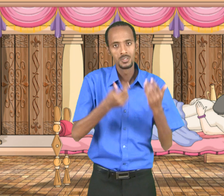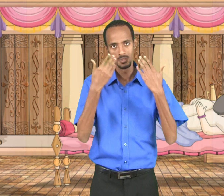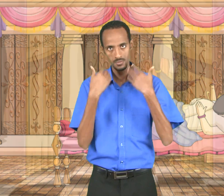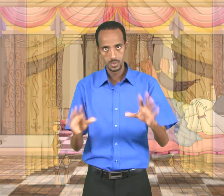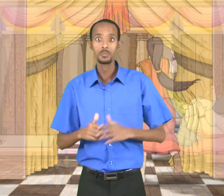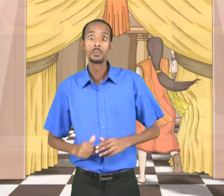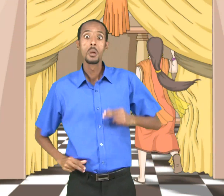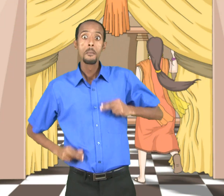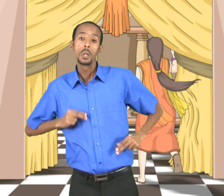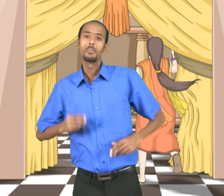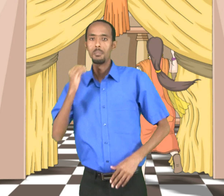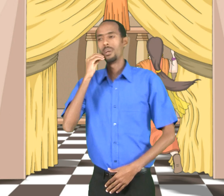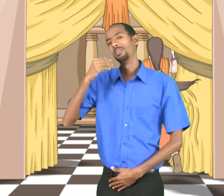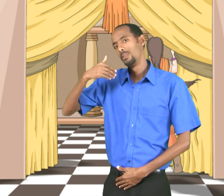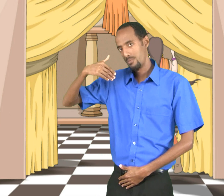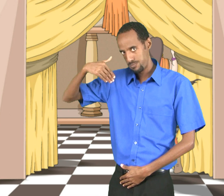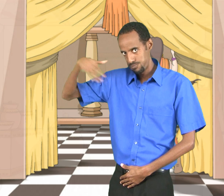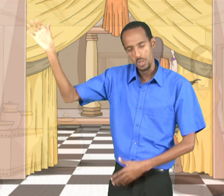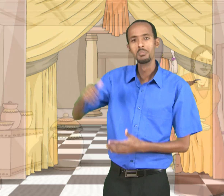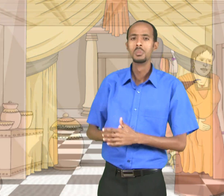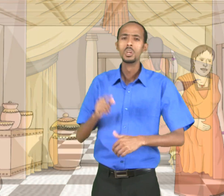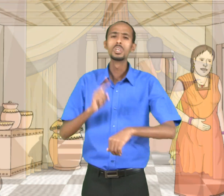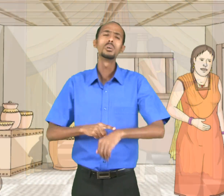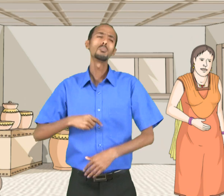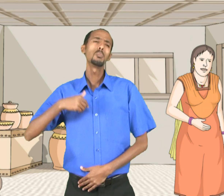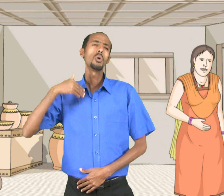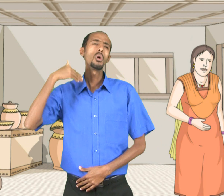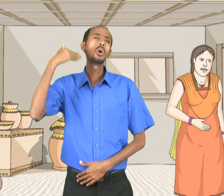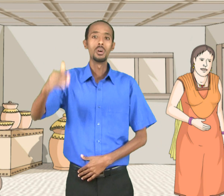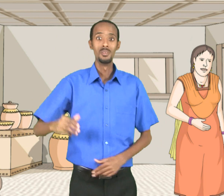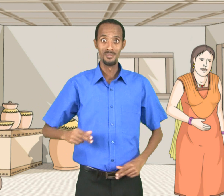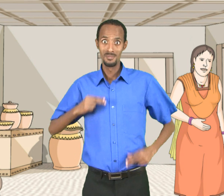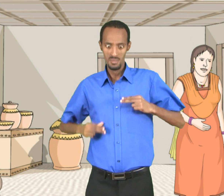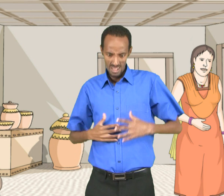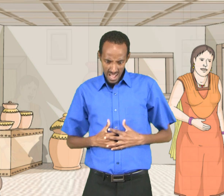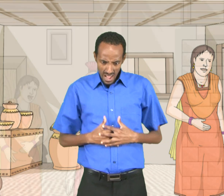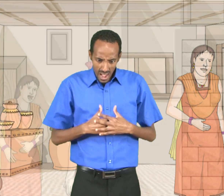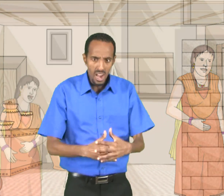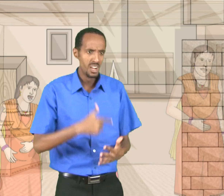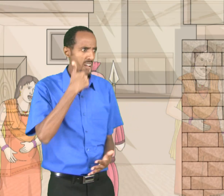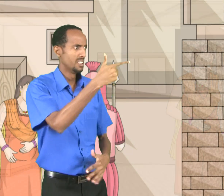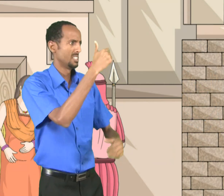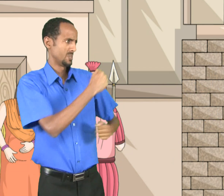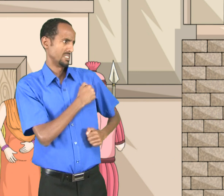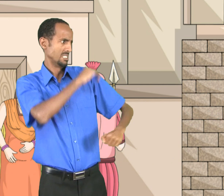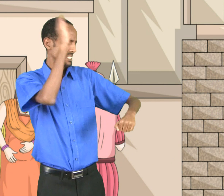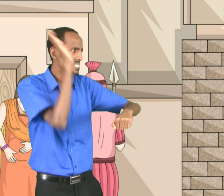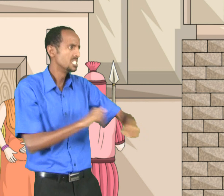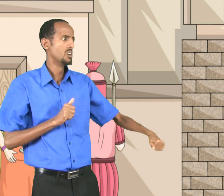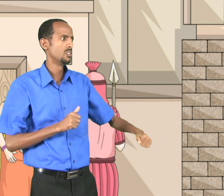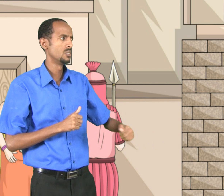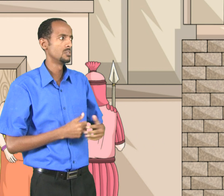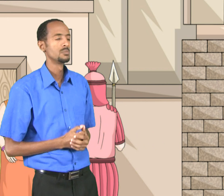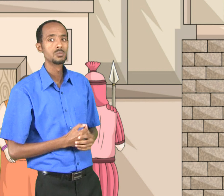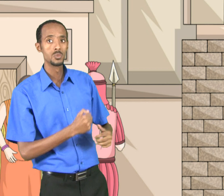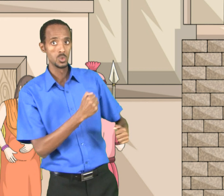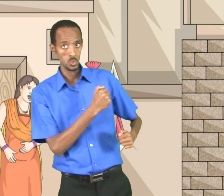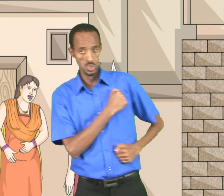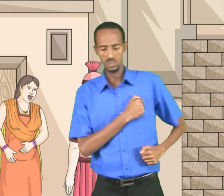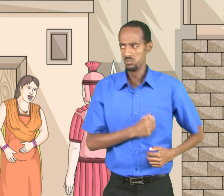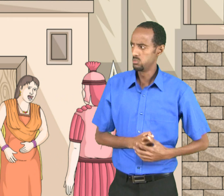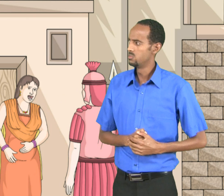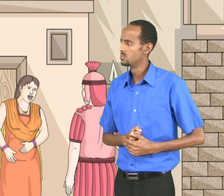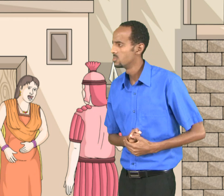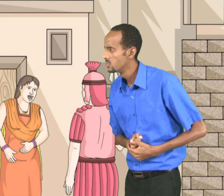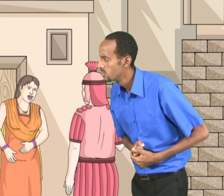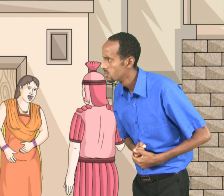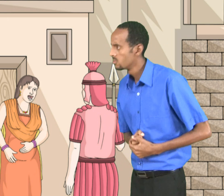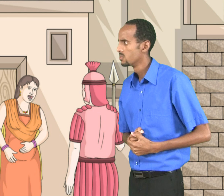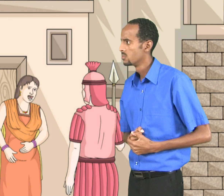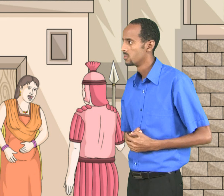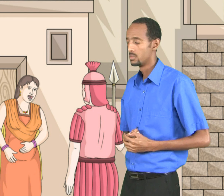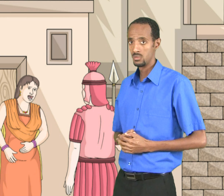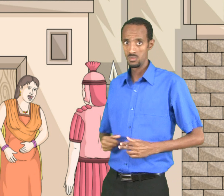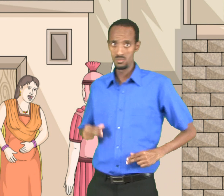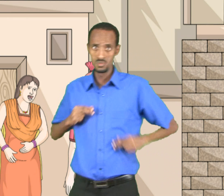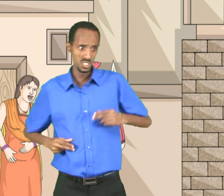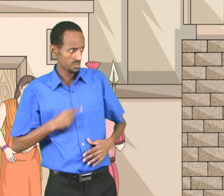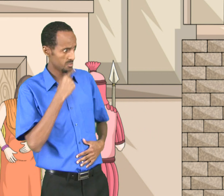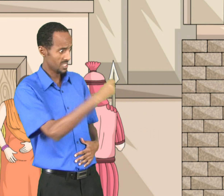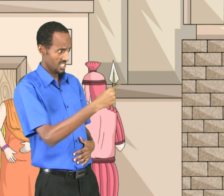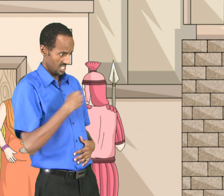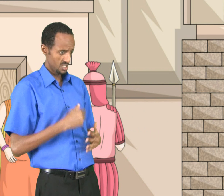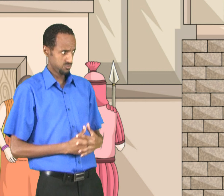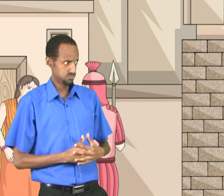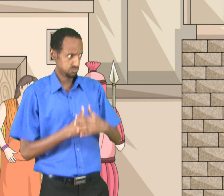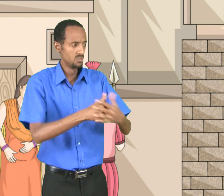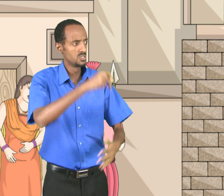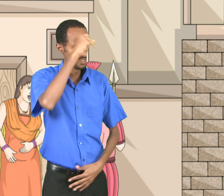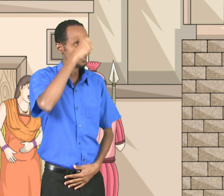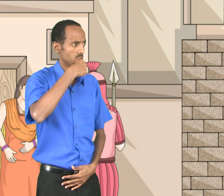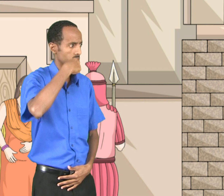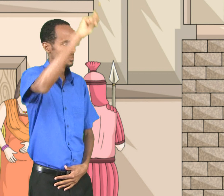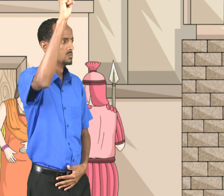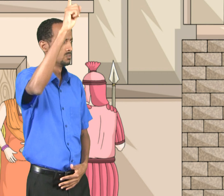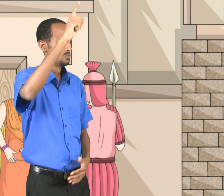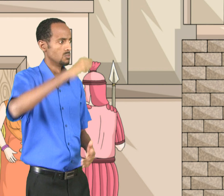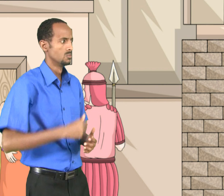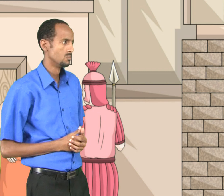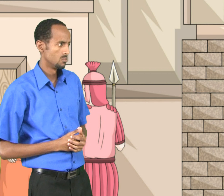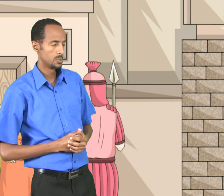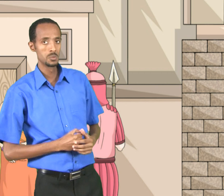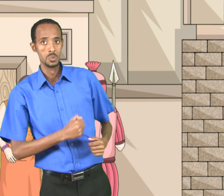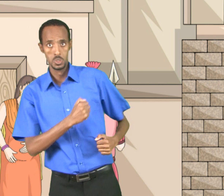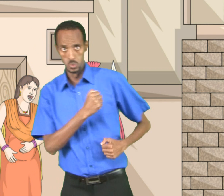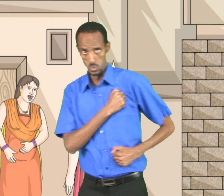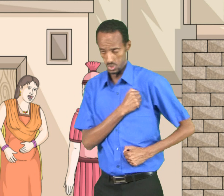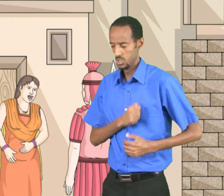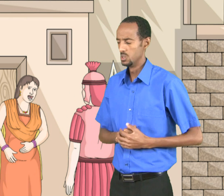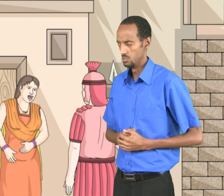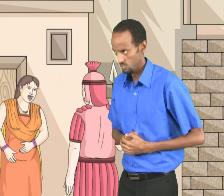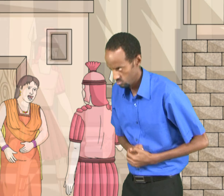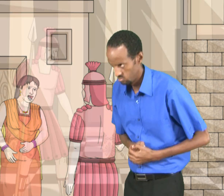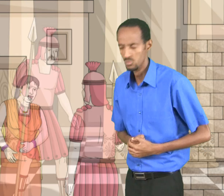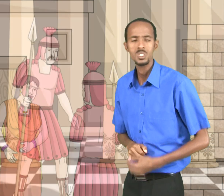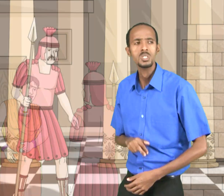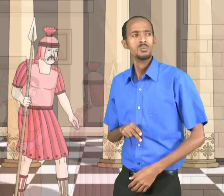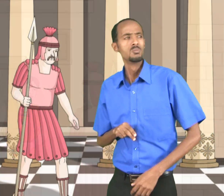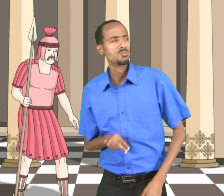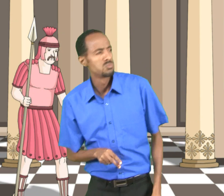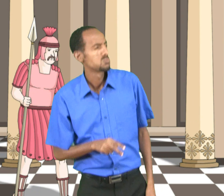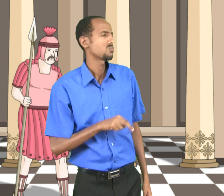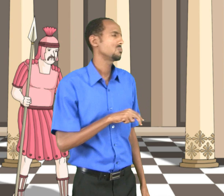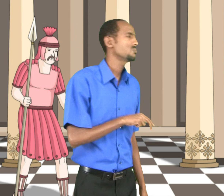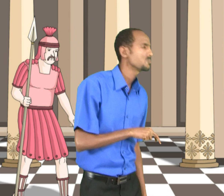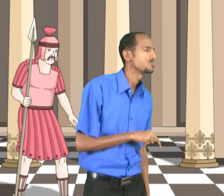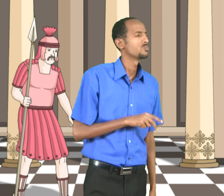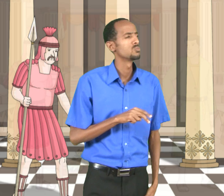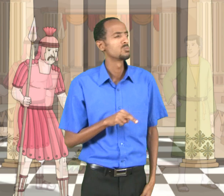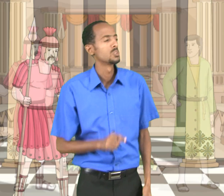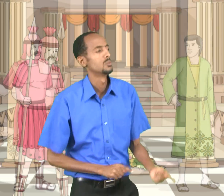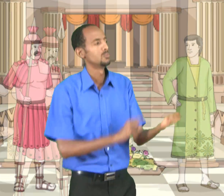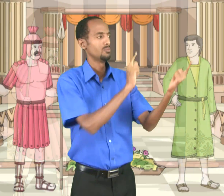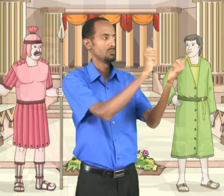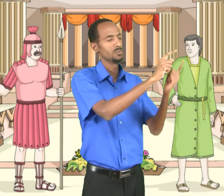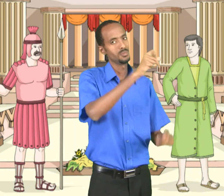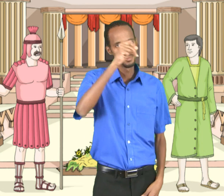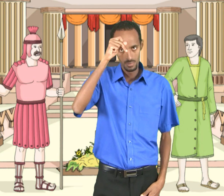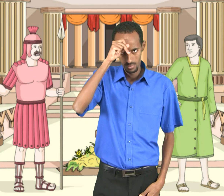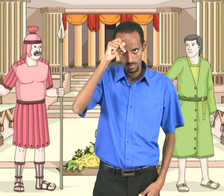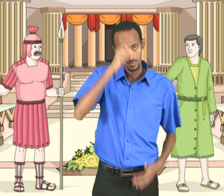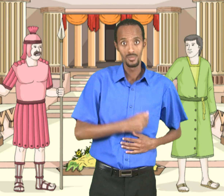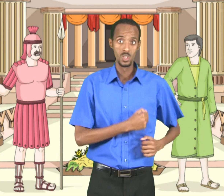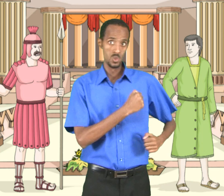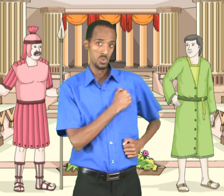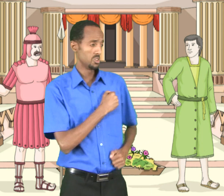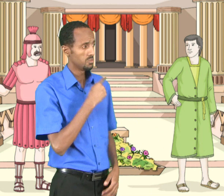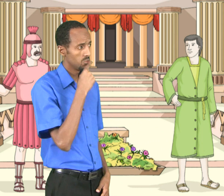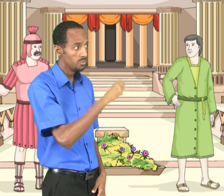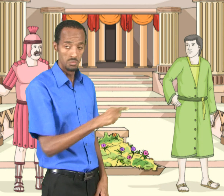And the woman conceived and sent word to David, saying, “I am pregnant.”